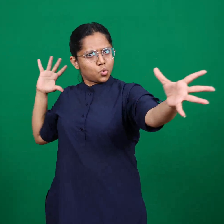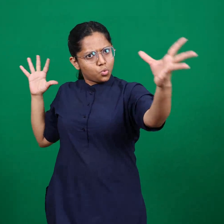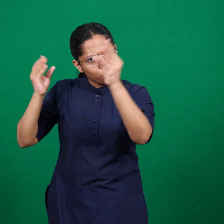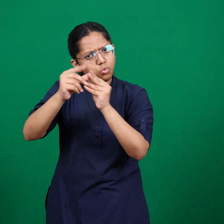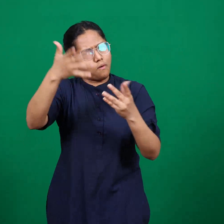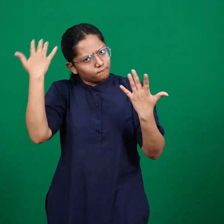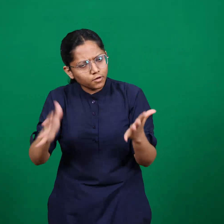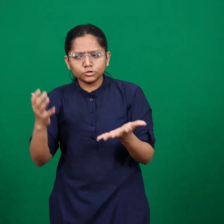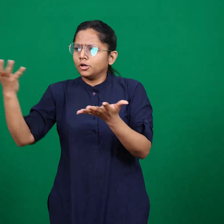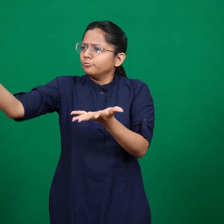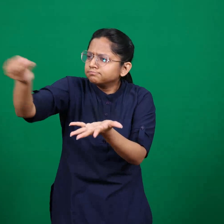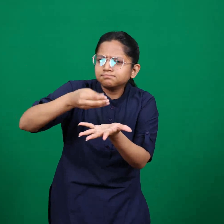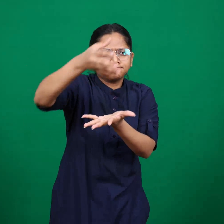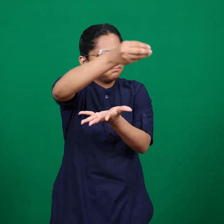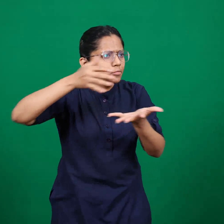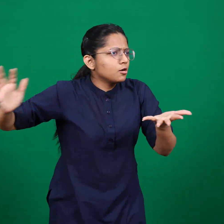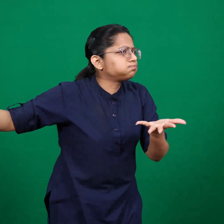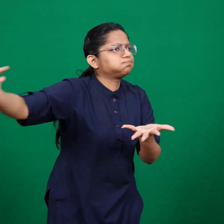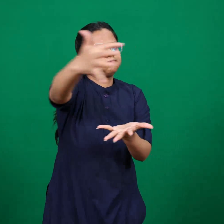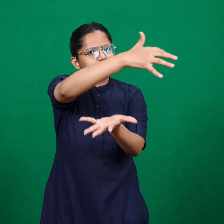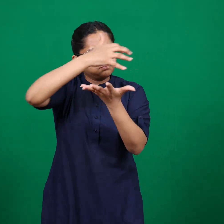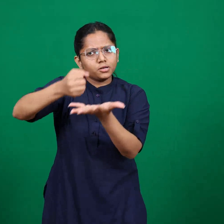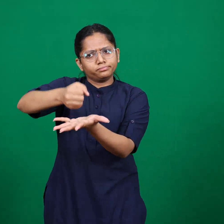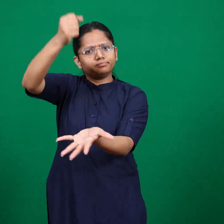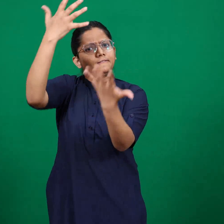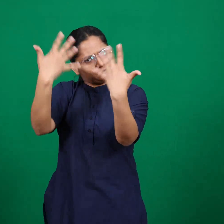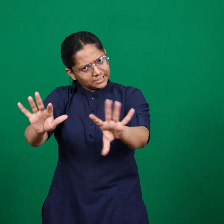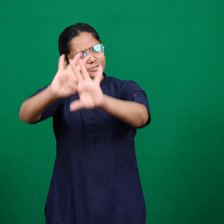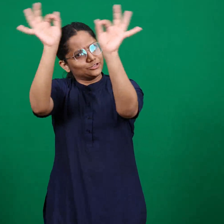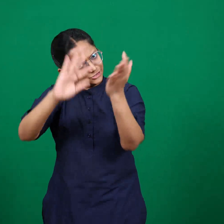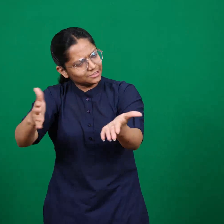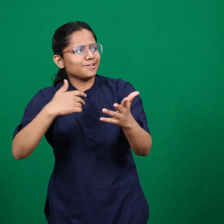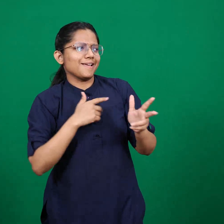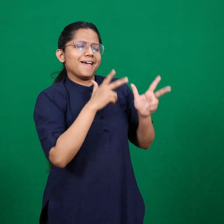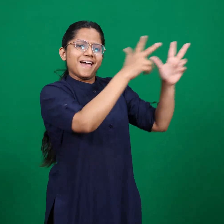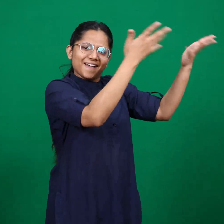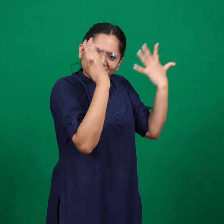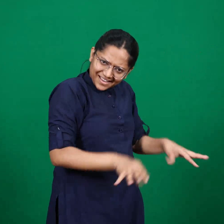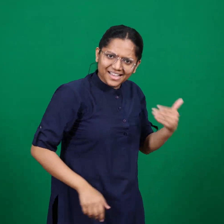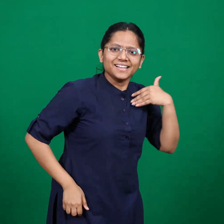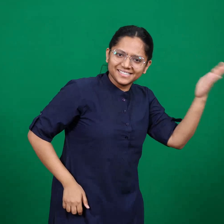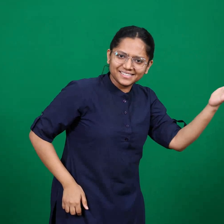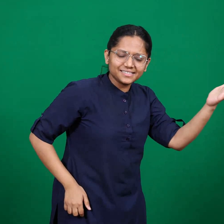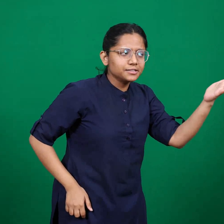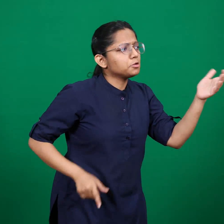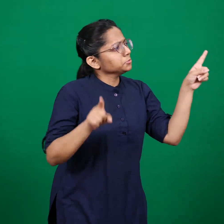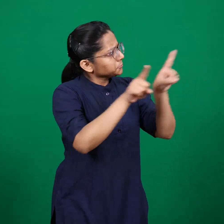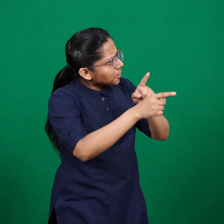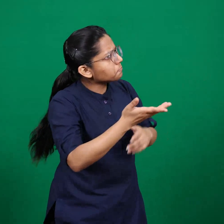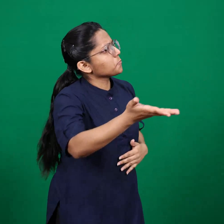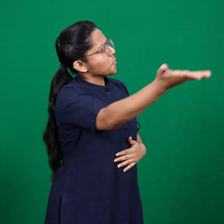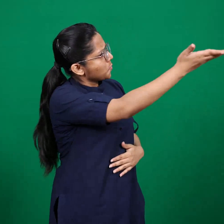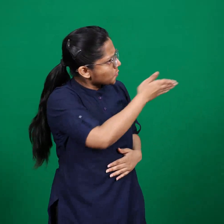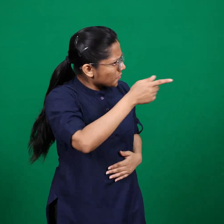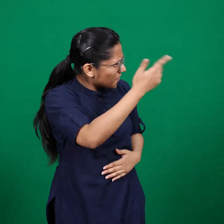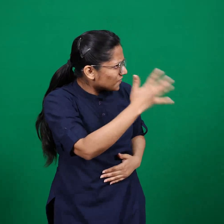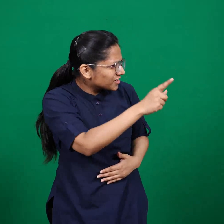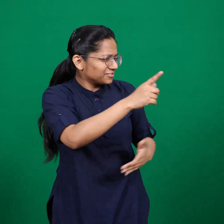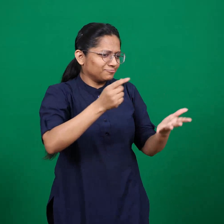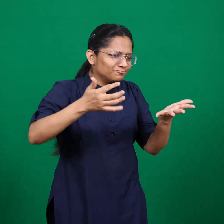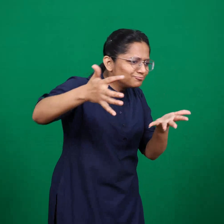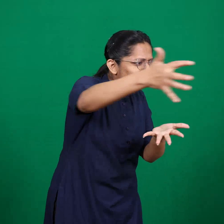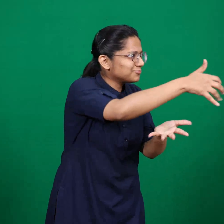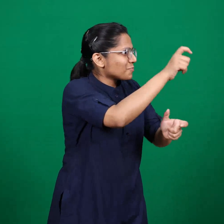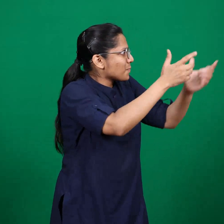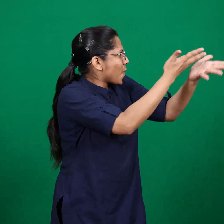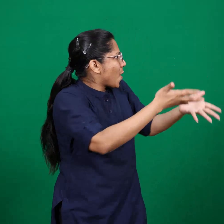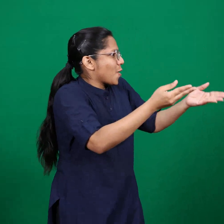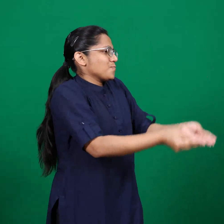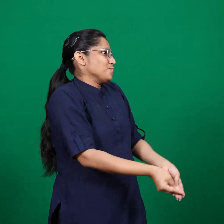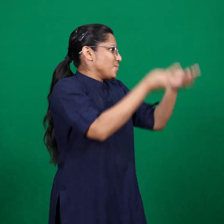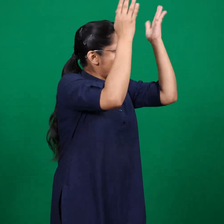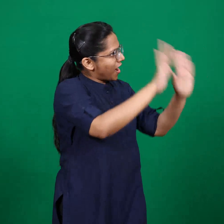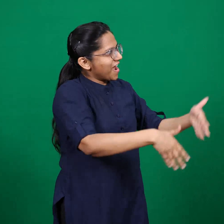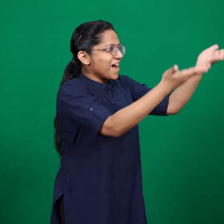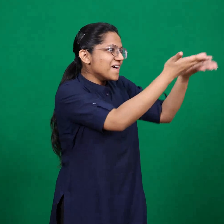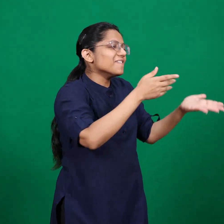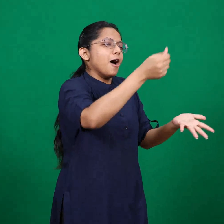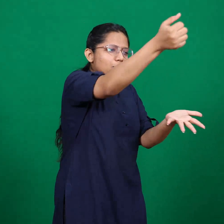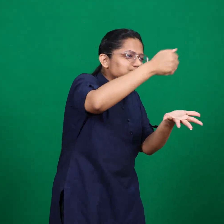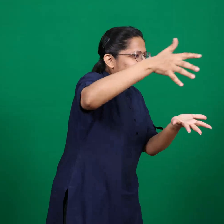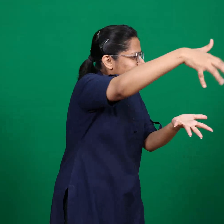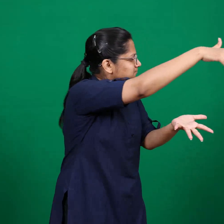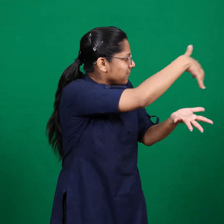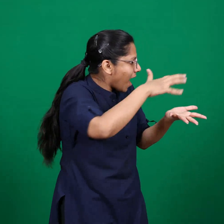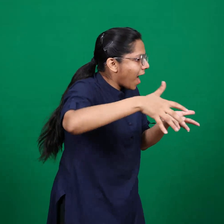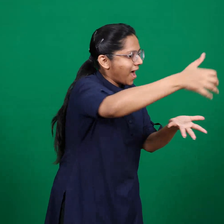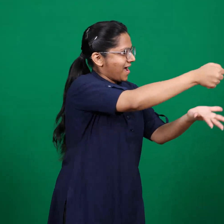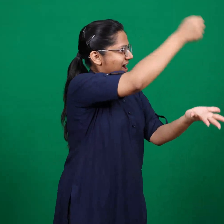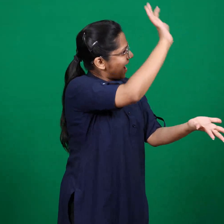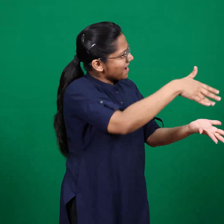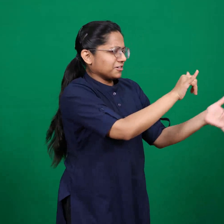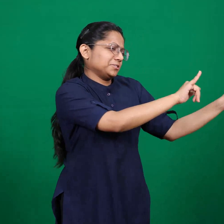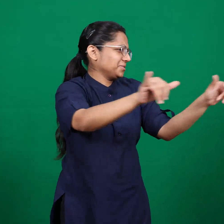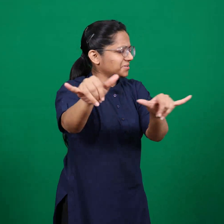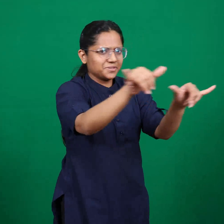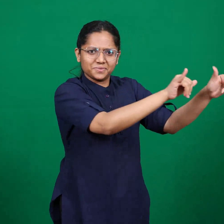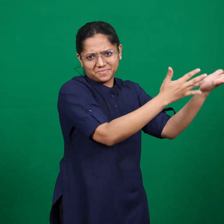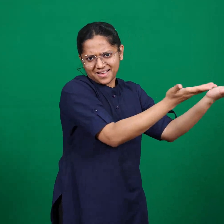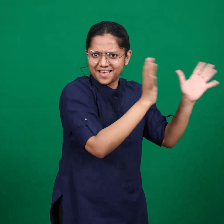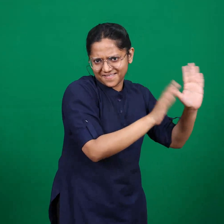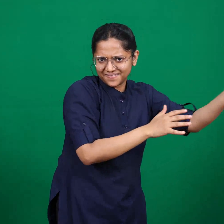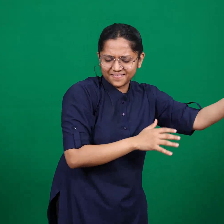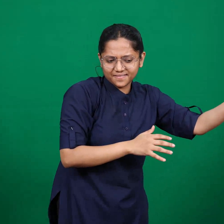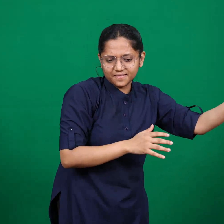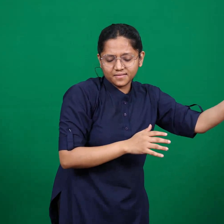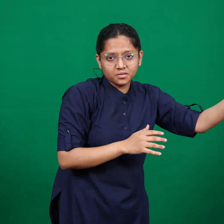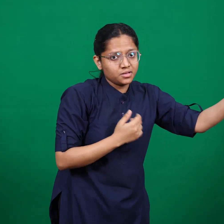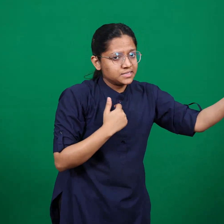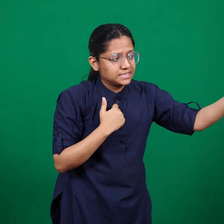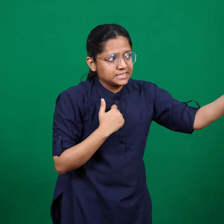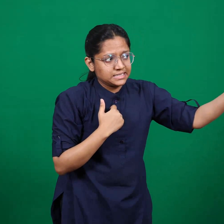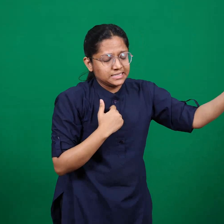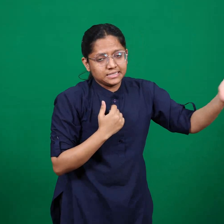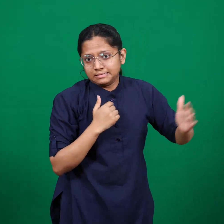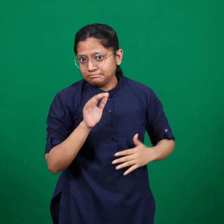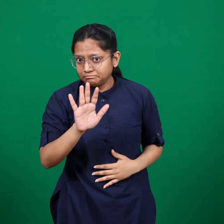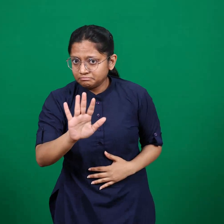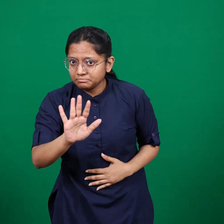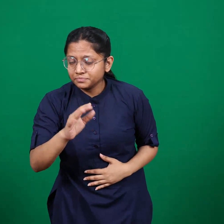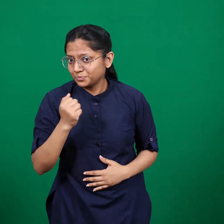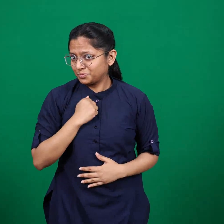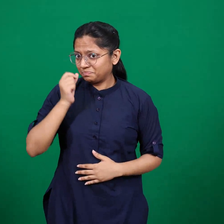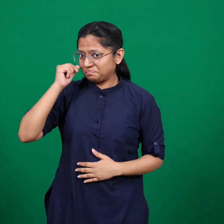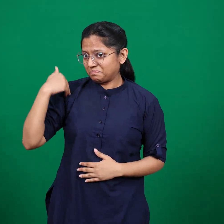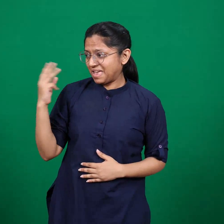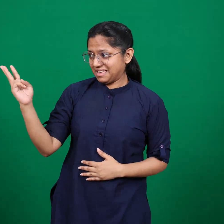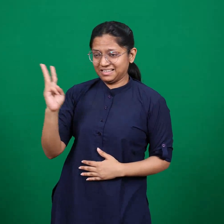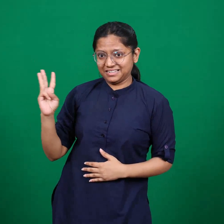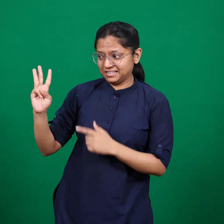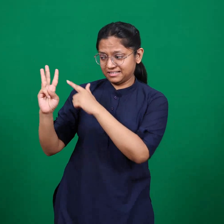And your zeal has stirred most of them to do likewise.